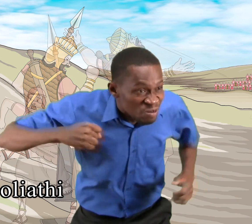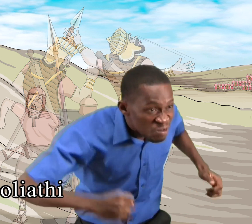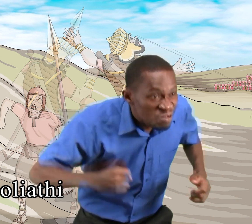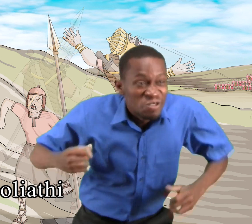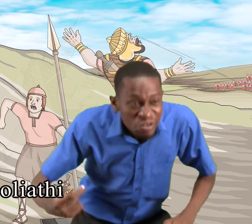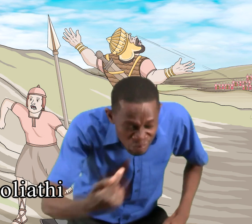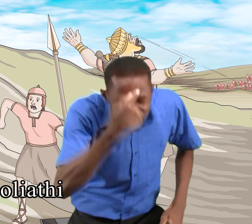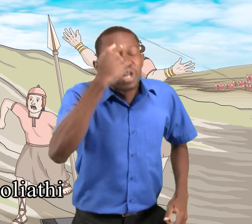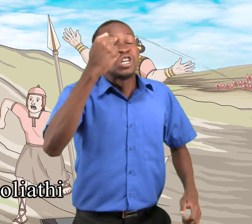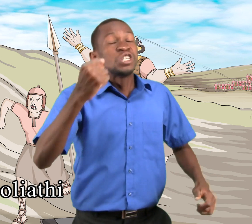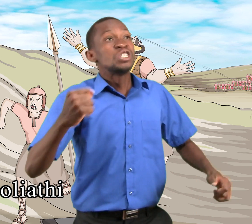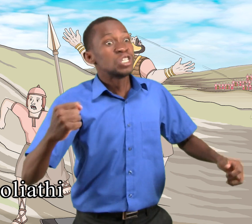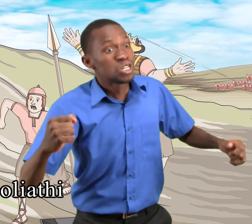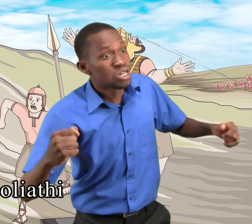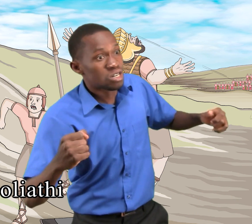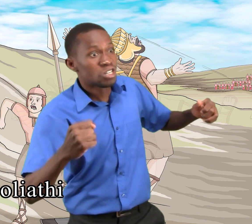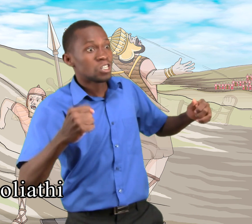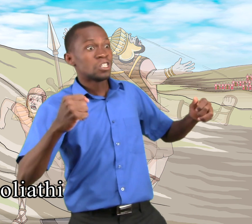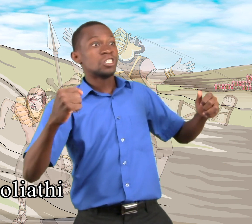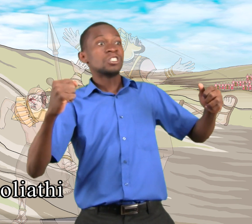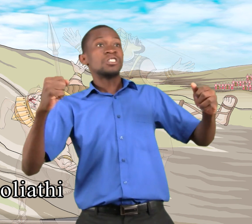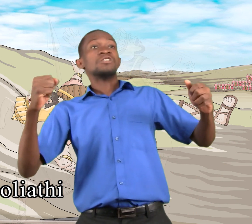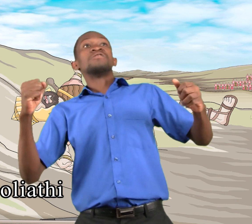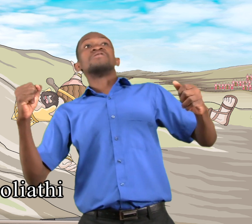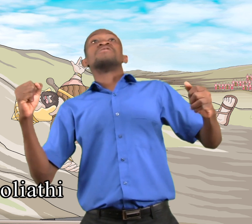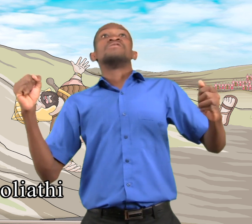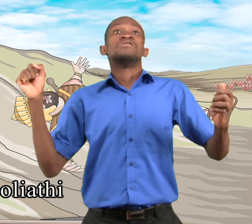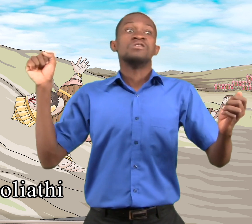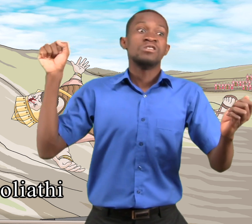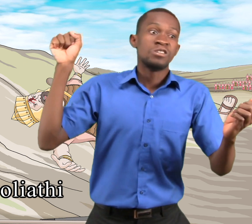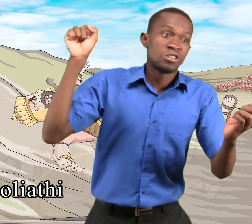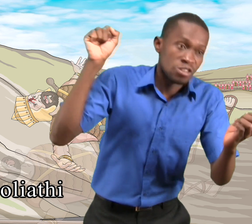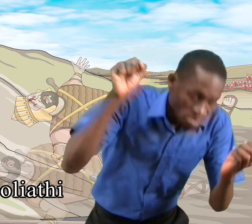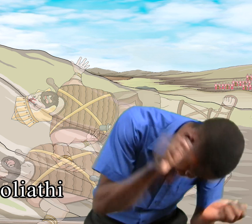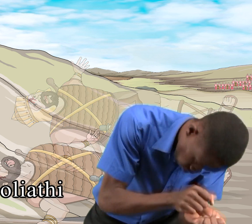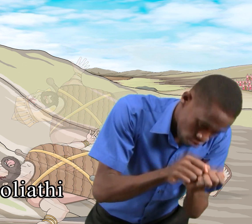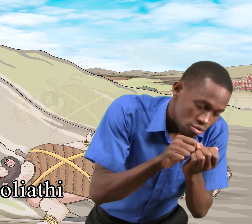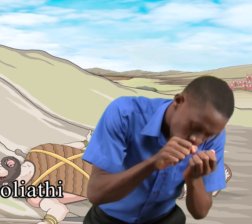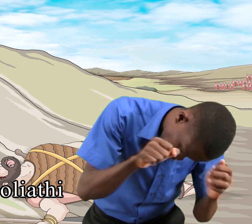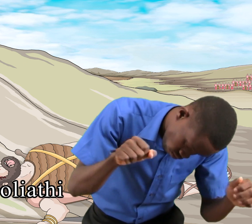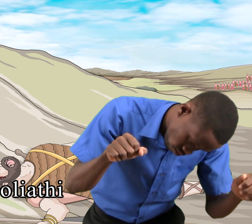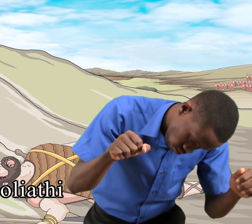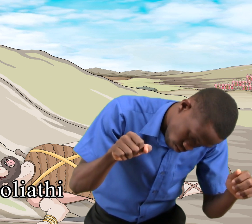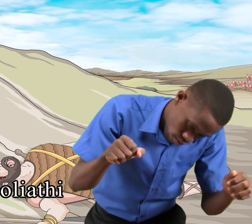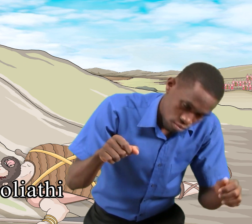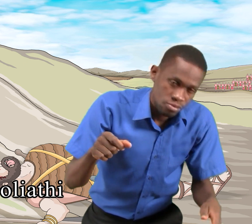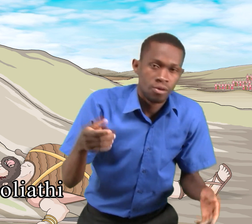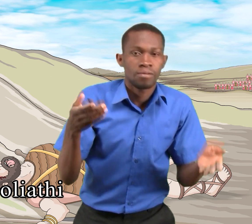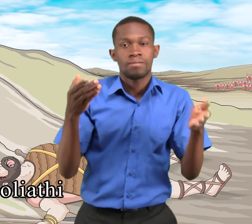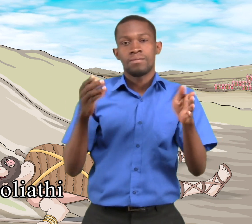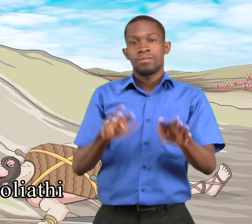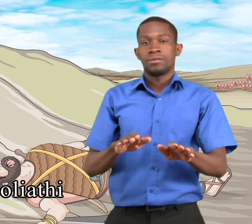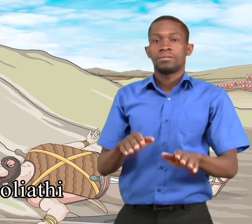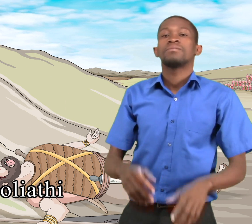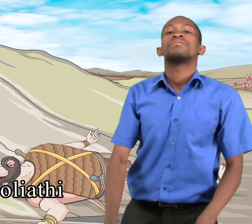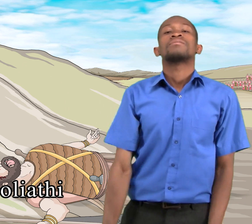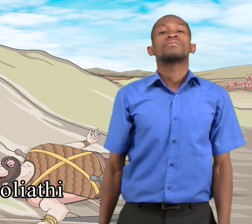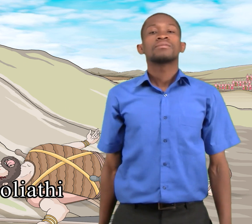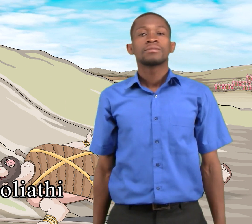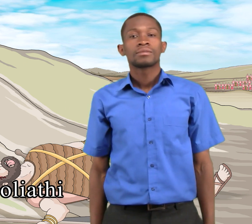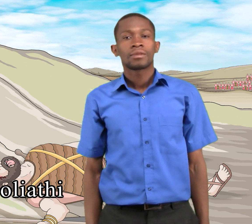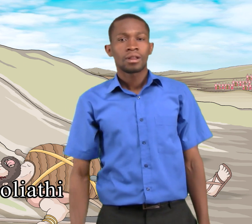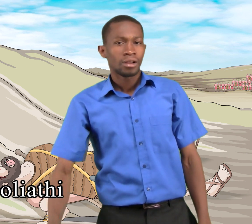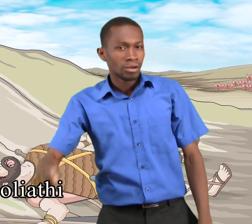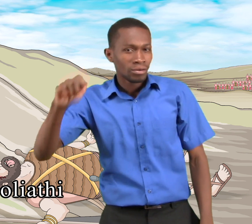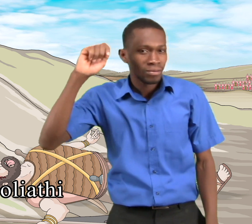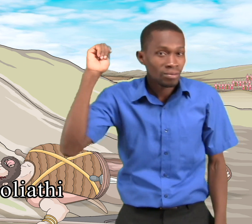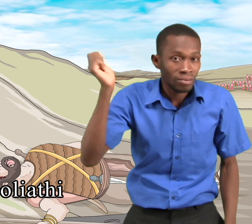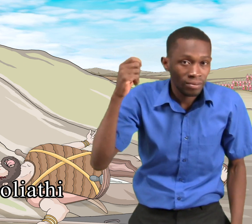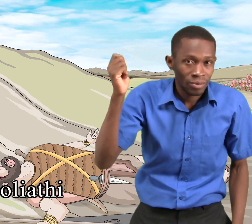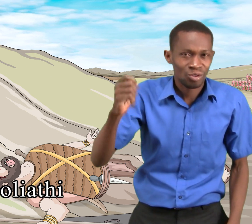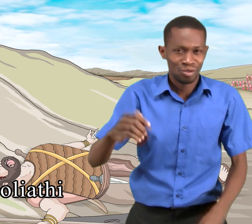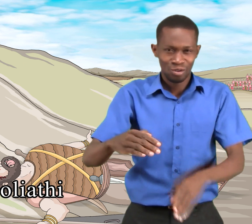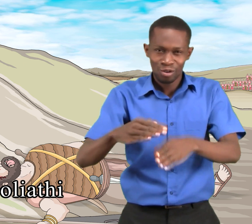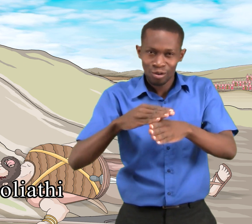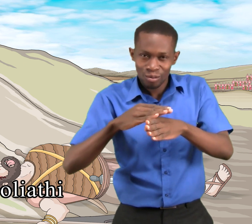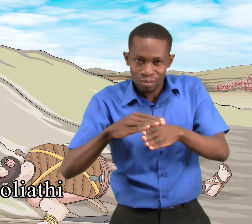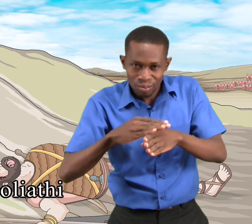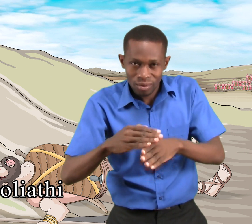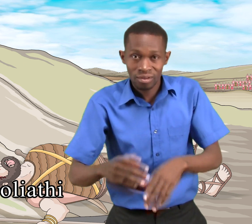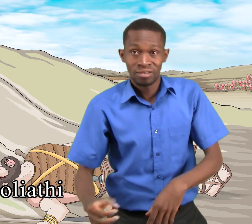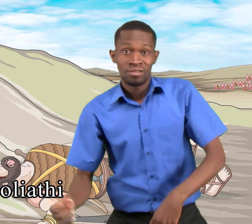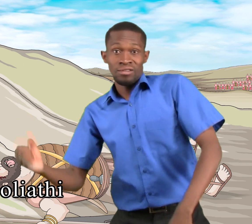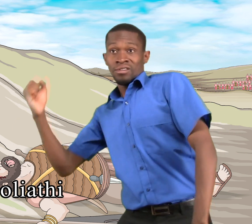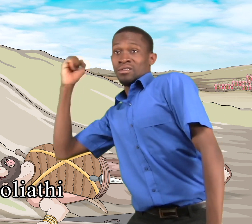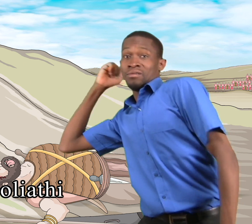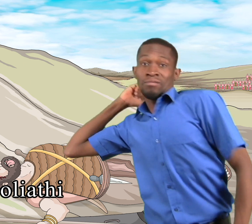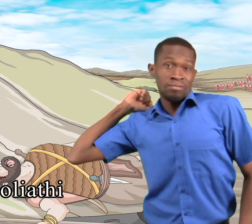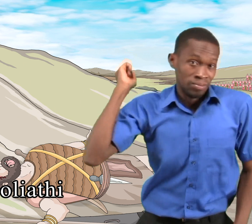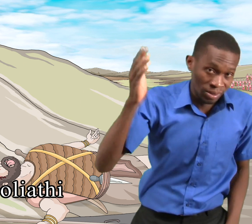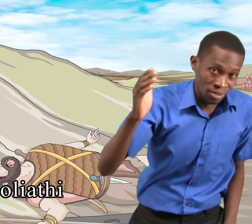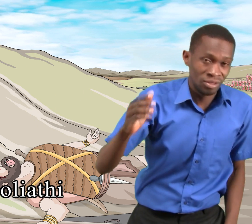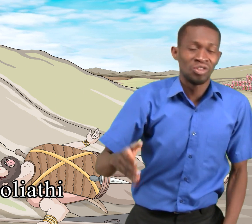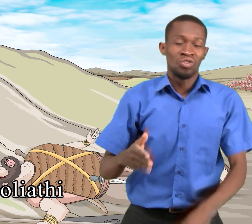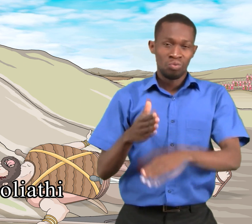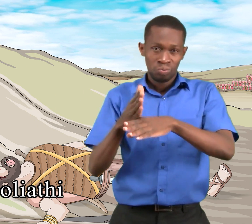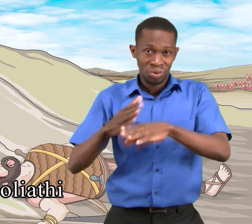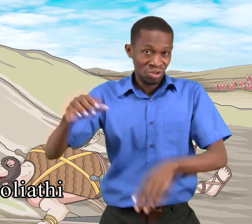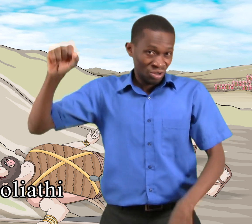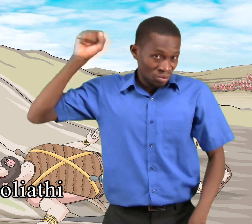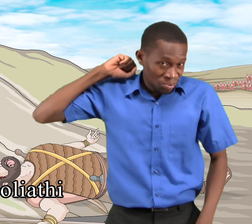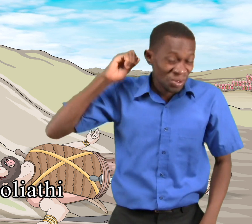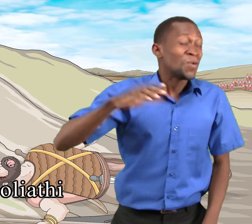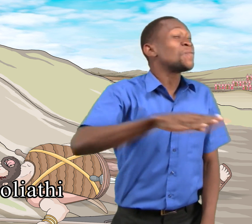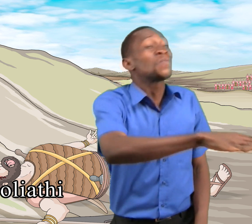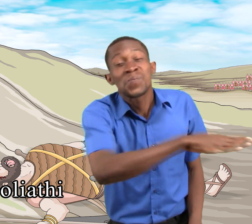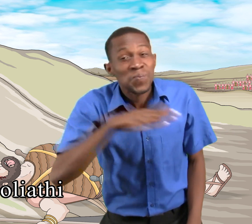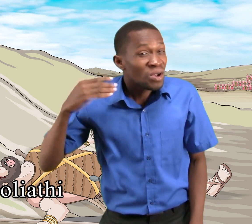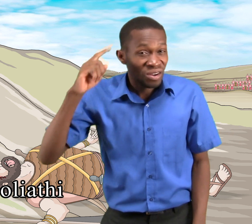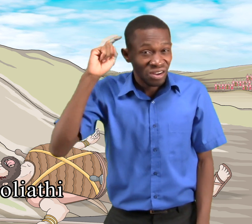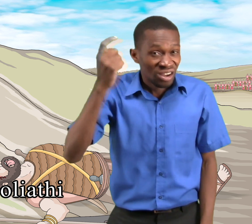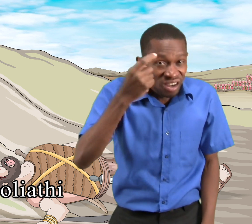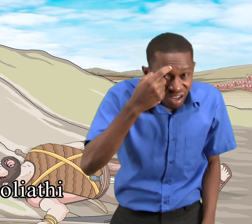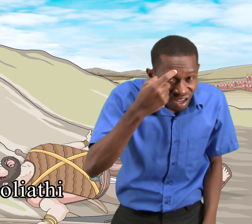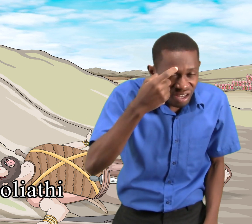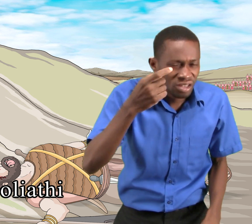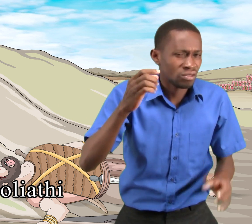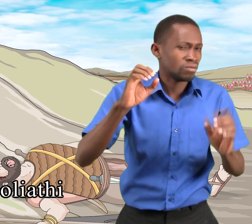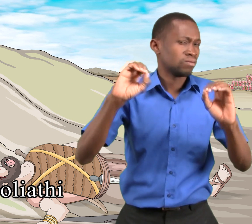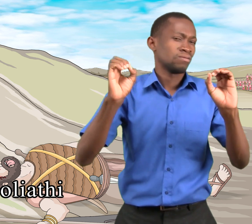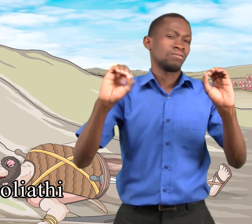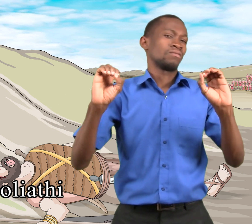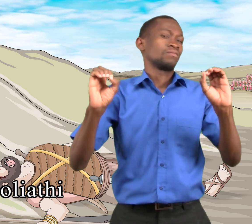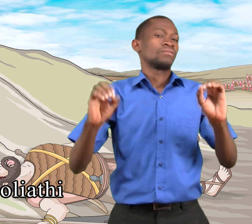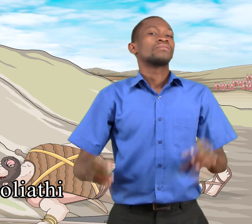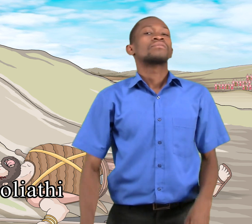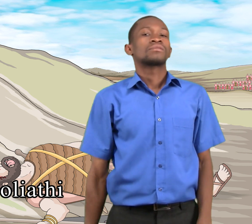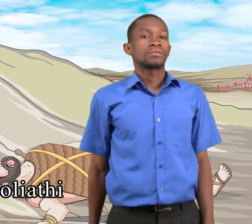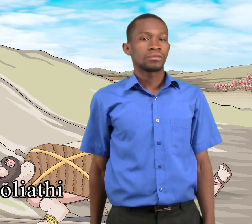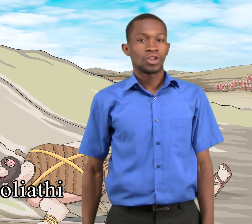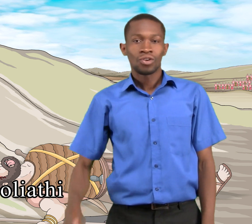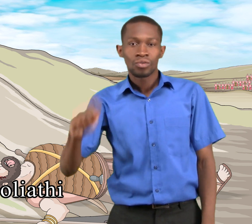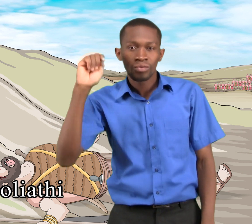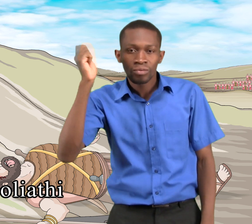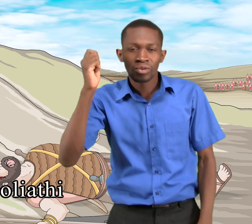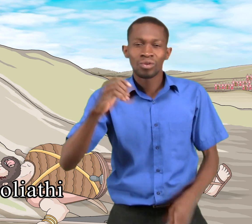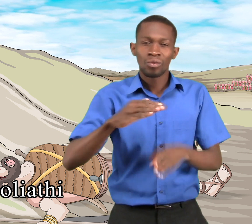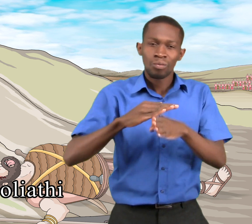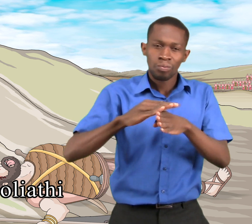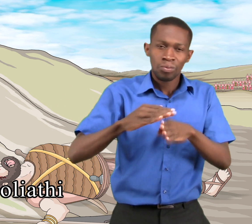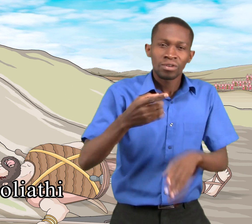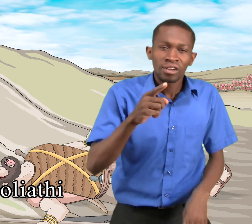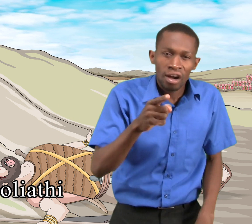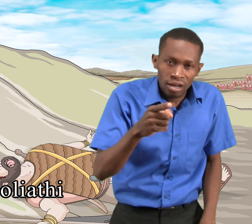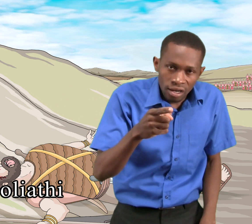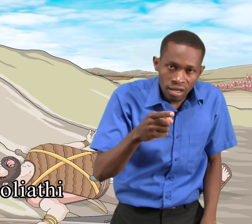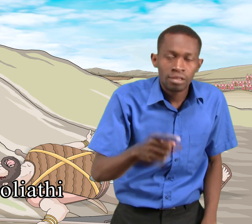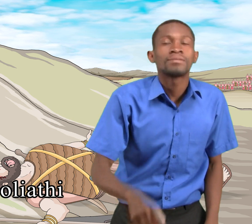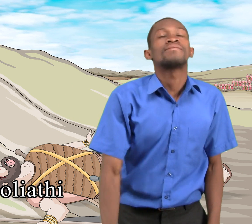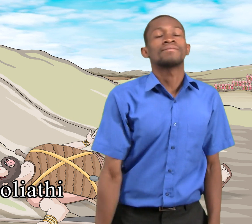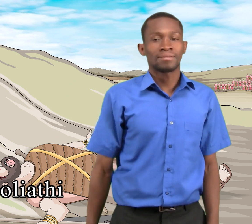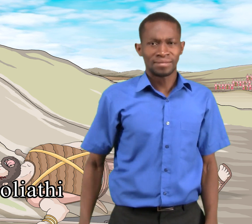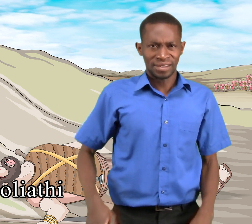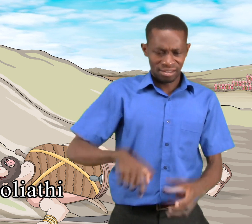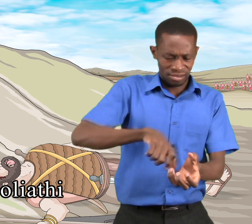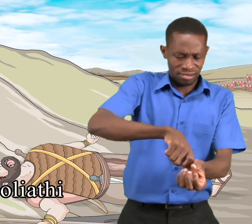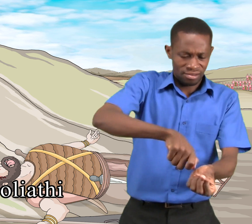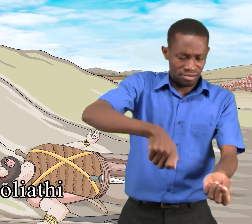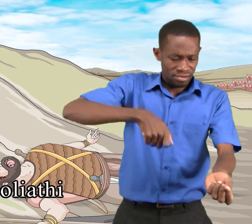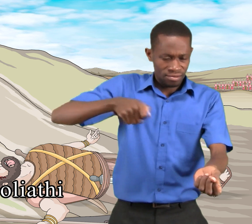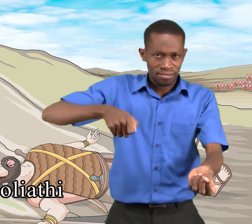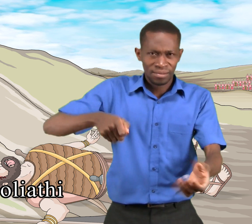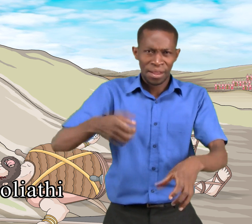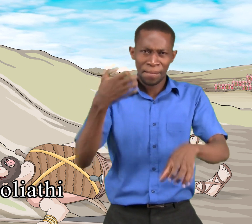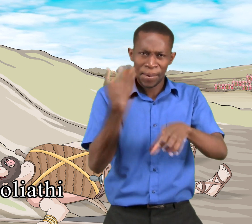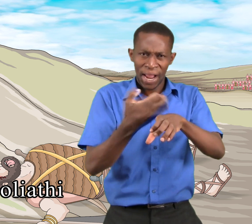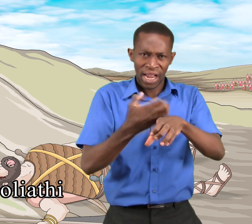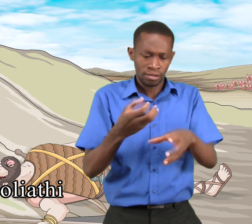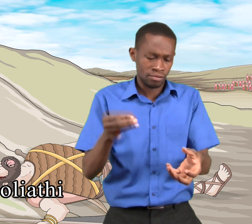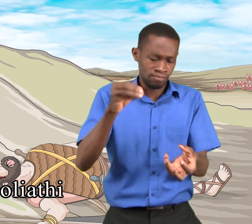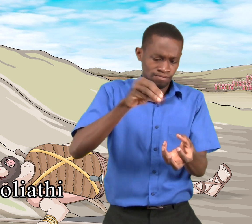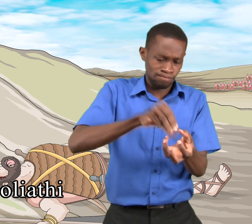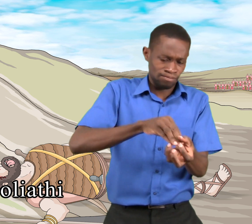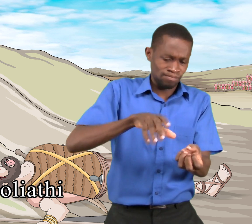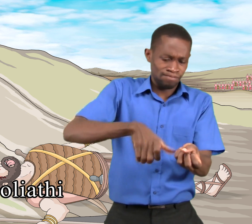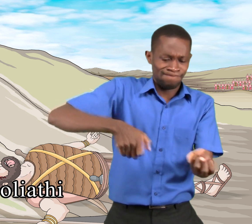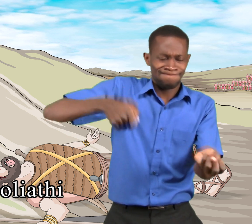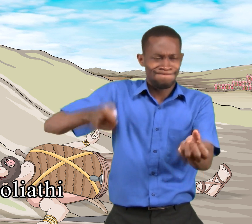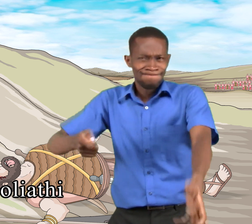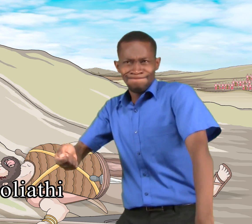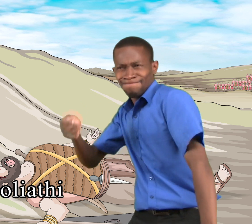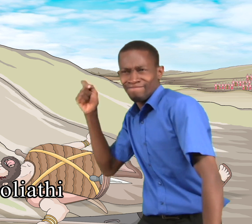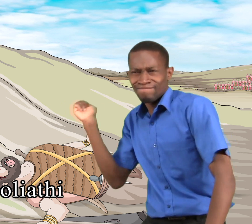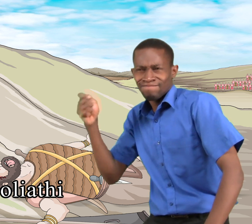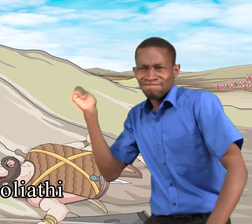The stone sank into his forehead, and he fell facedown on the ground. Thus David prevailed over the Philistine with a sling and a stone;